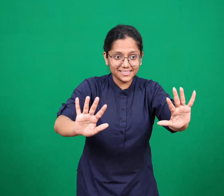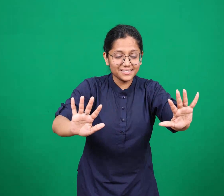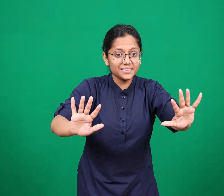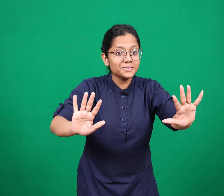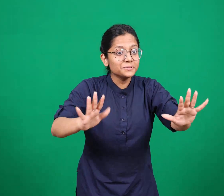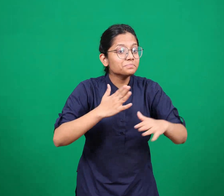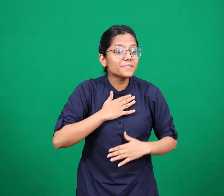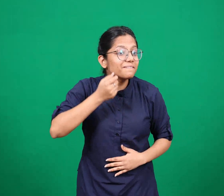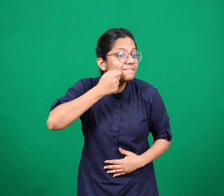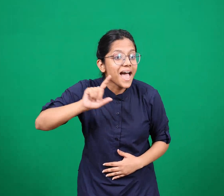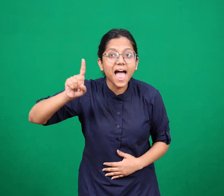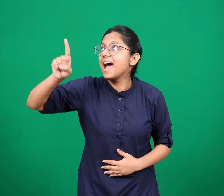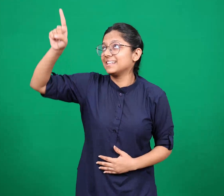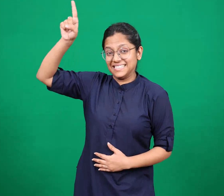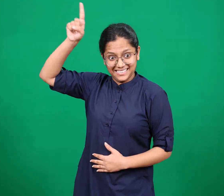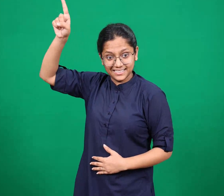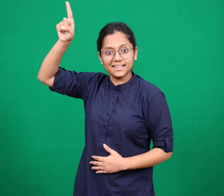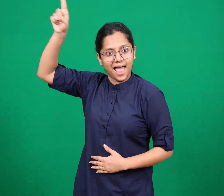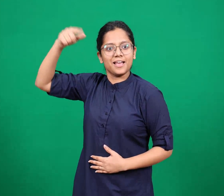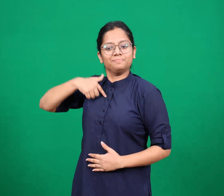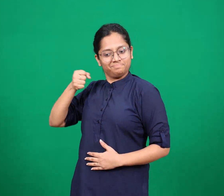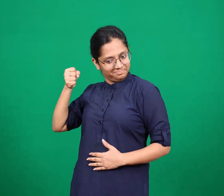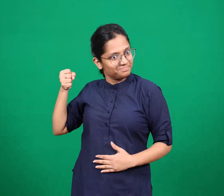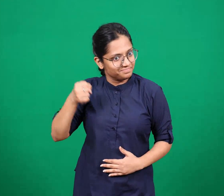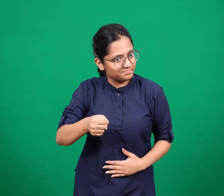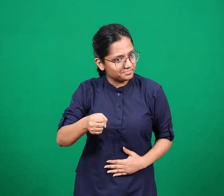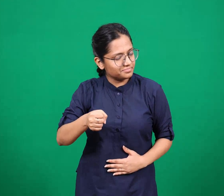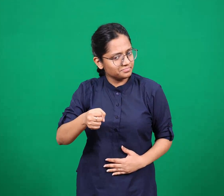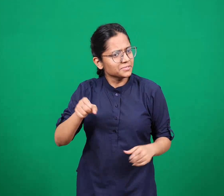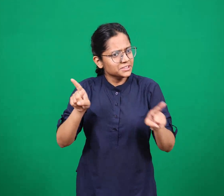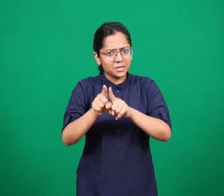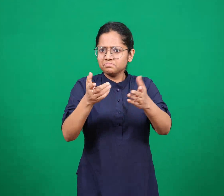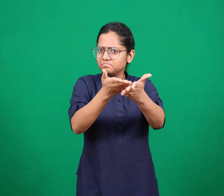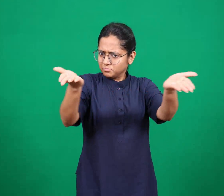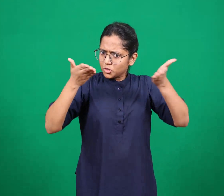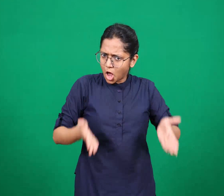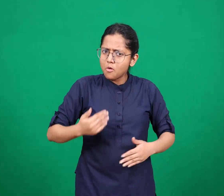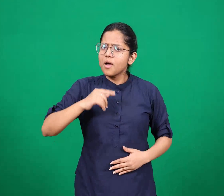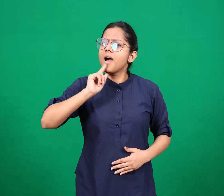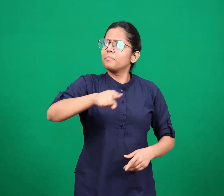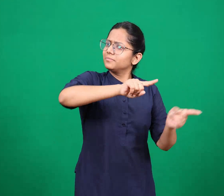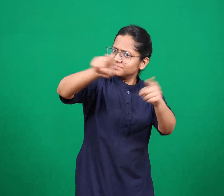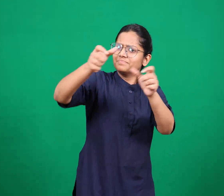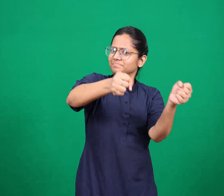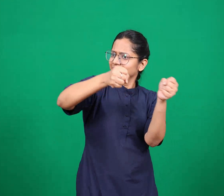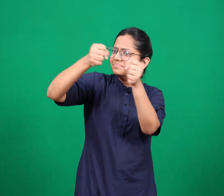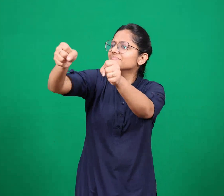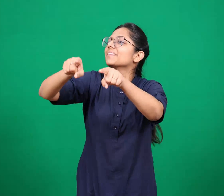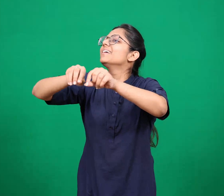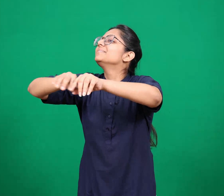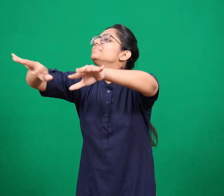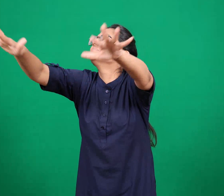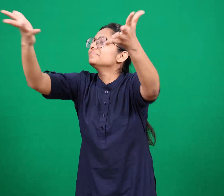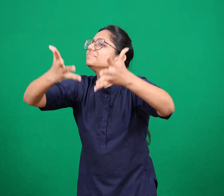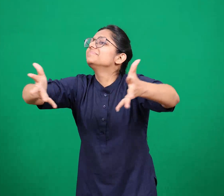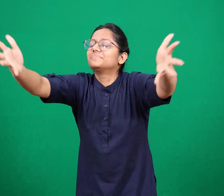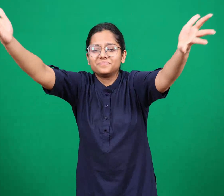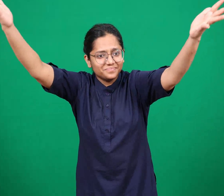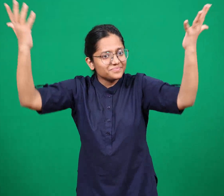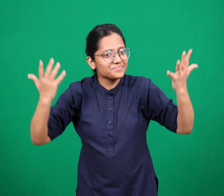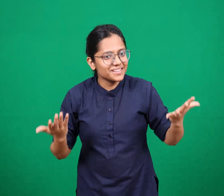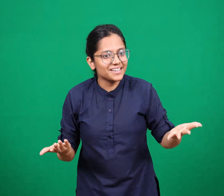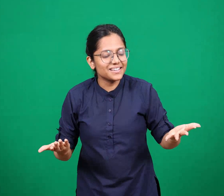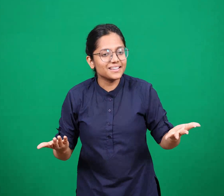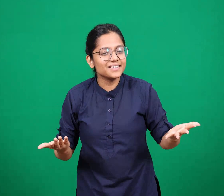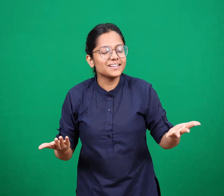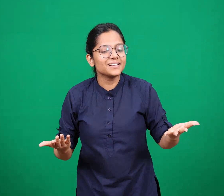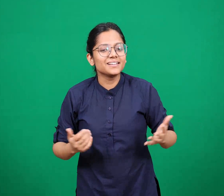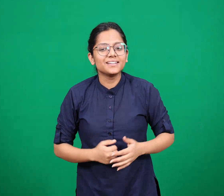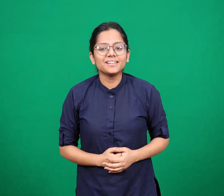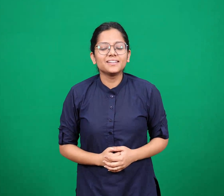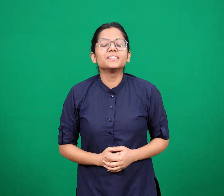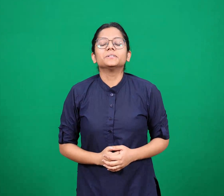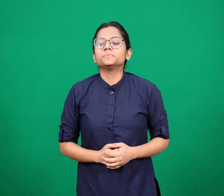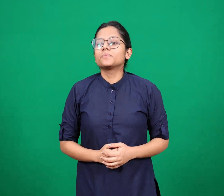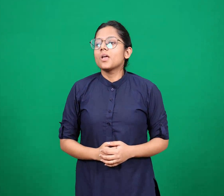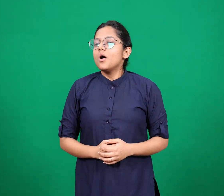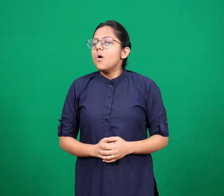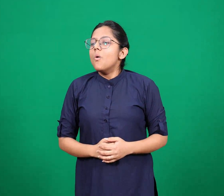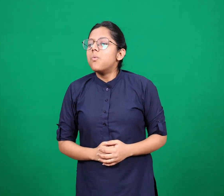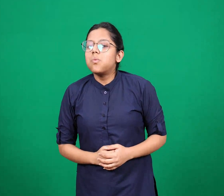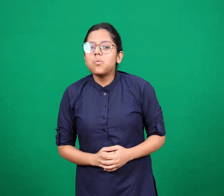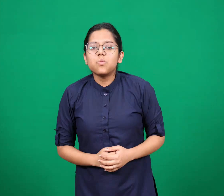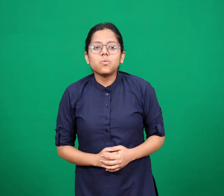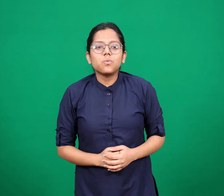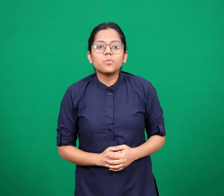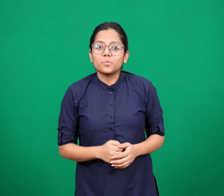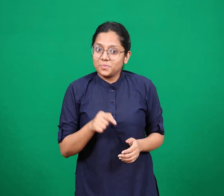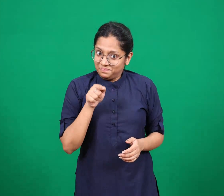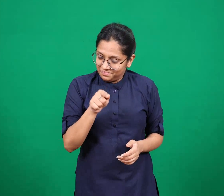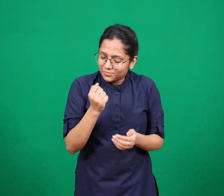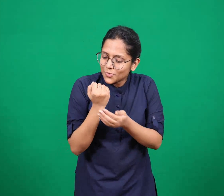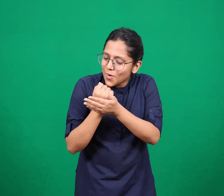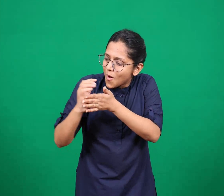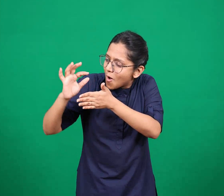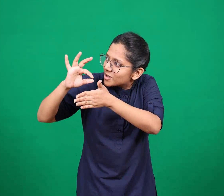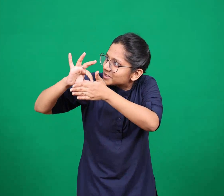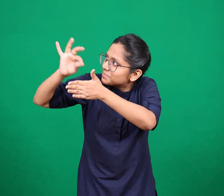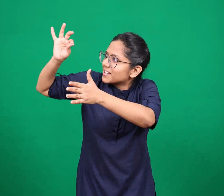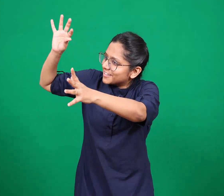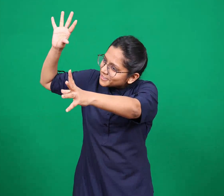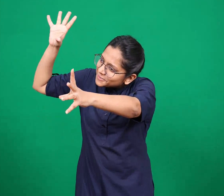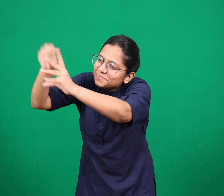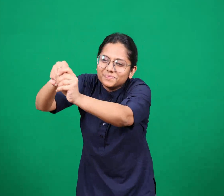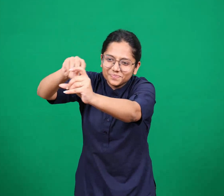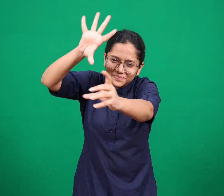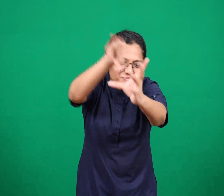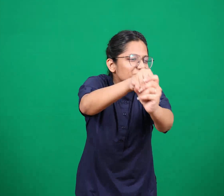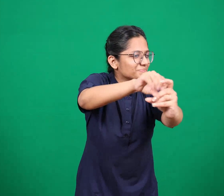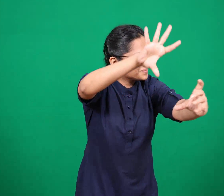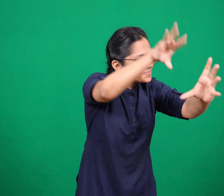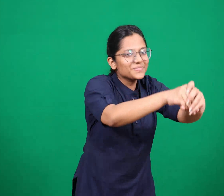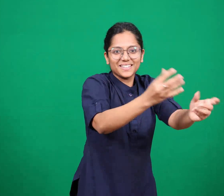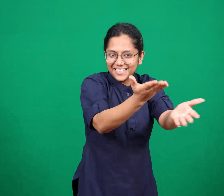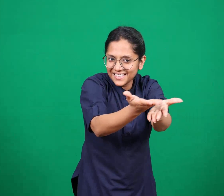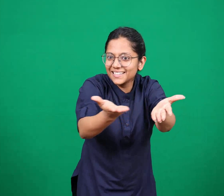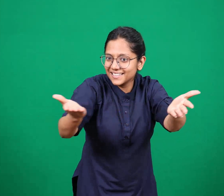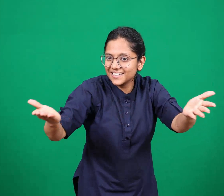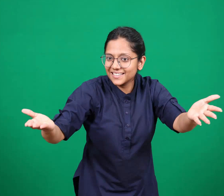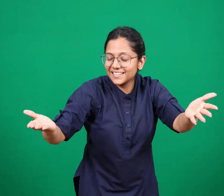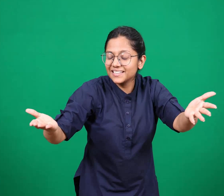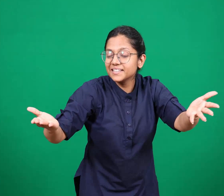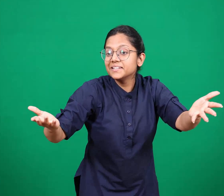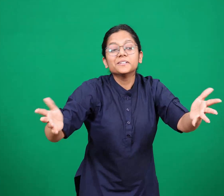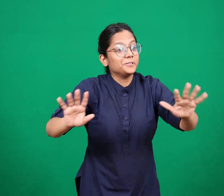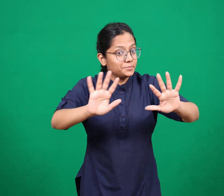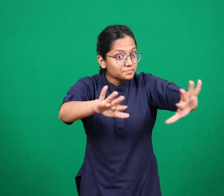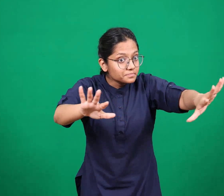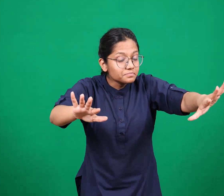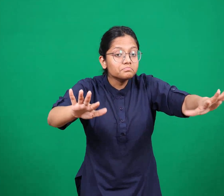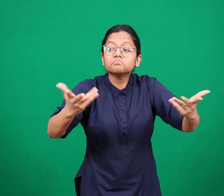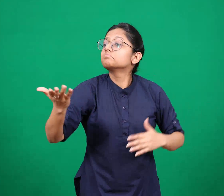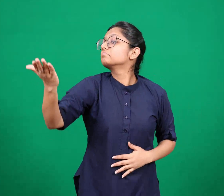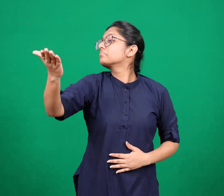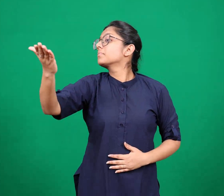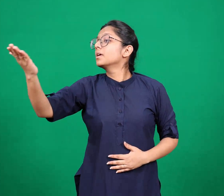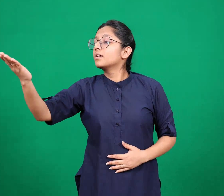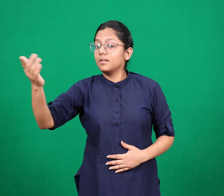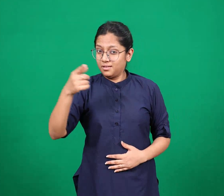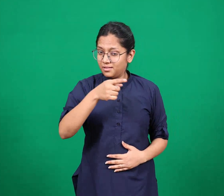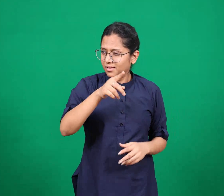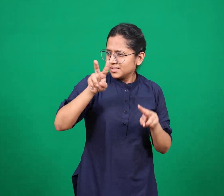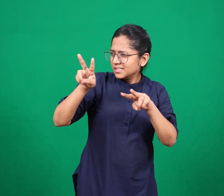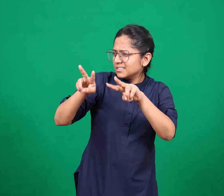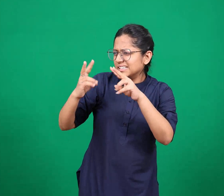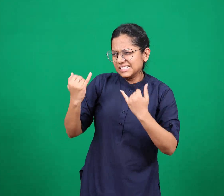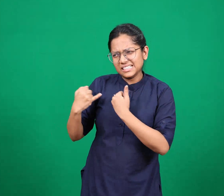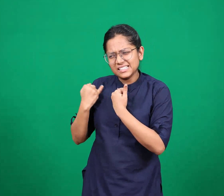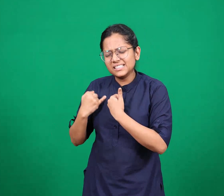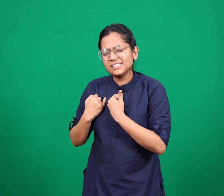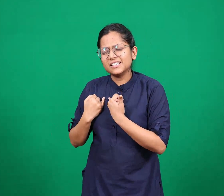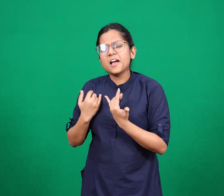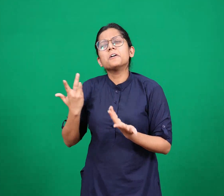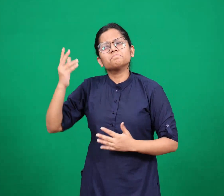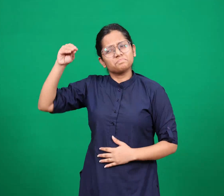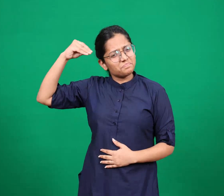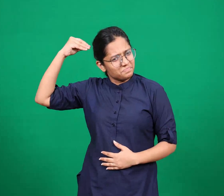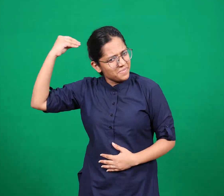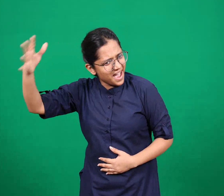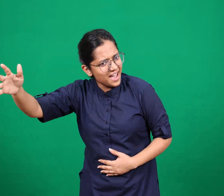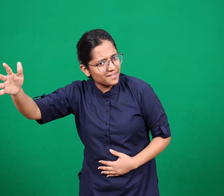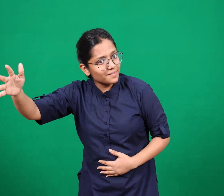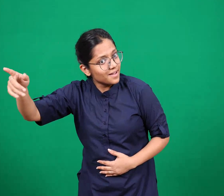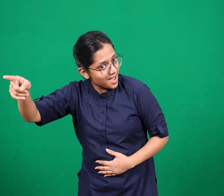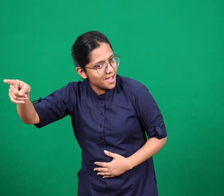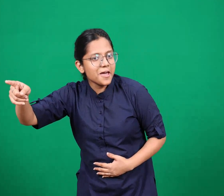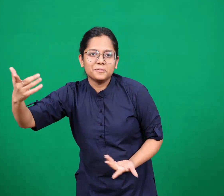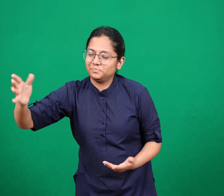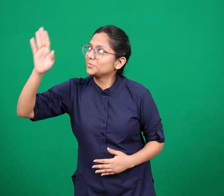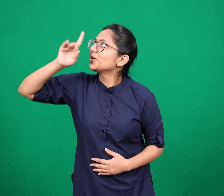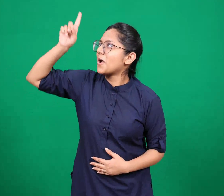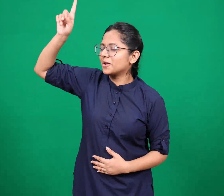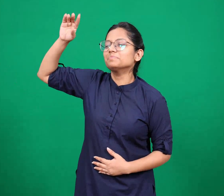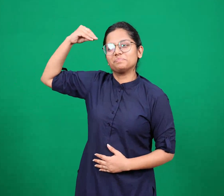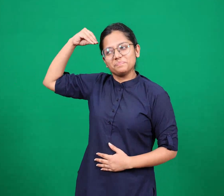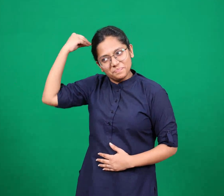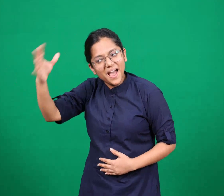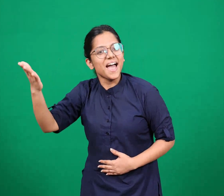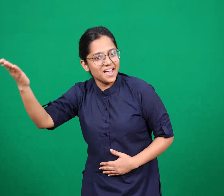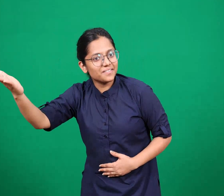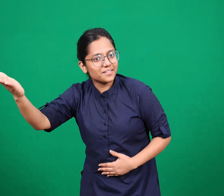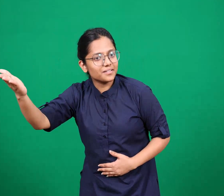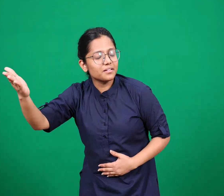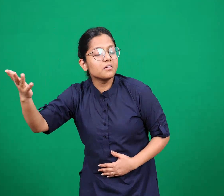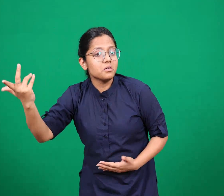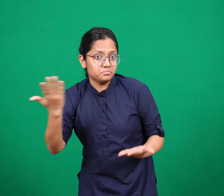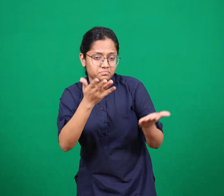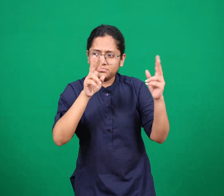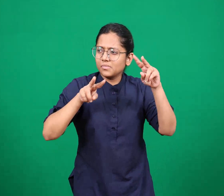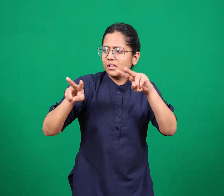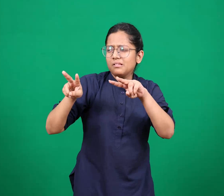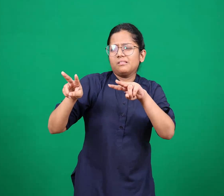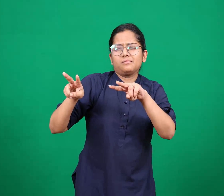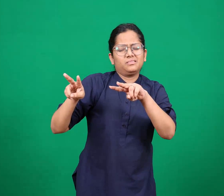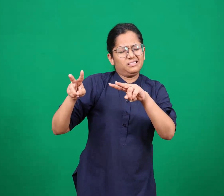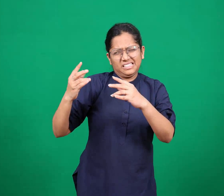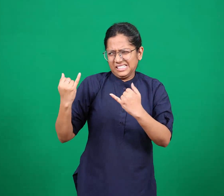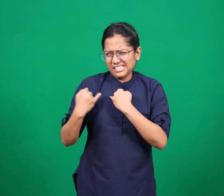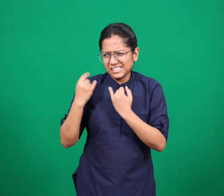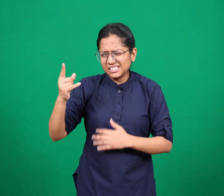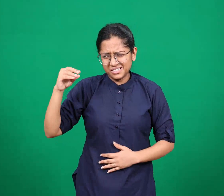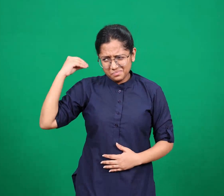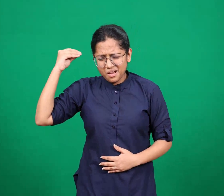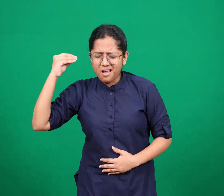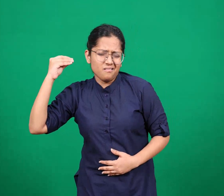Again Jesus said to them, "Peace be with you. As the Father has sent Me, so also I am sending you." When He had said this, He breathed on them and said, "Receive the Holy Spirit.